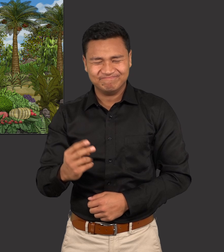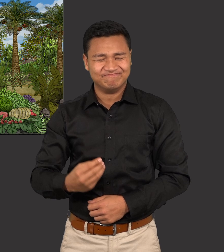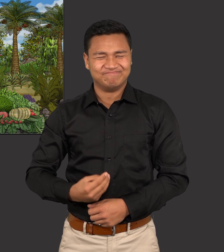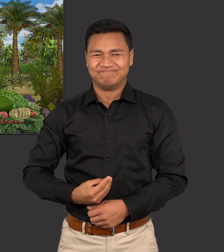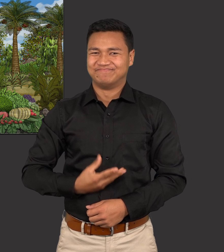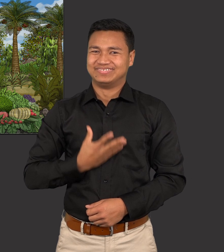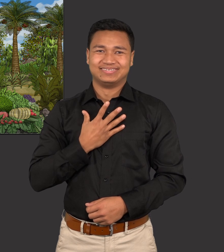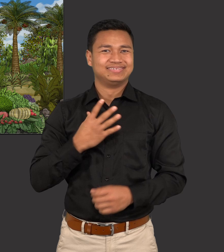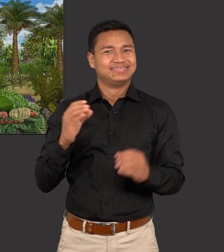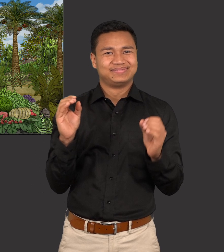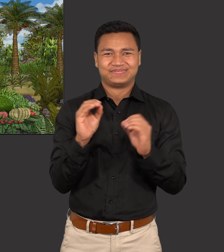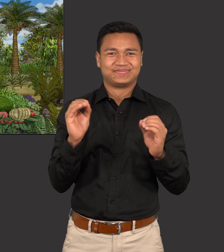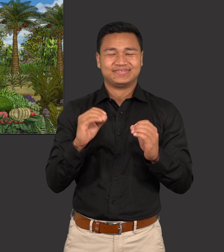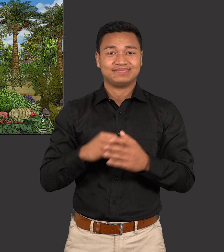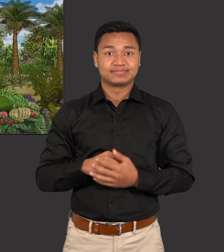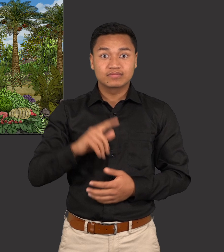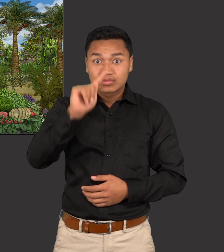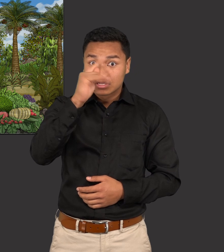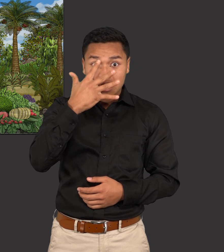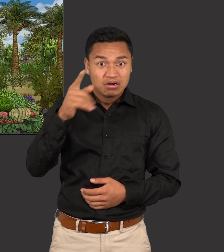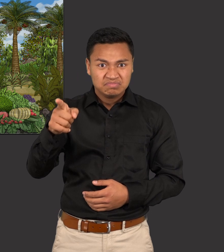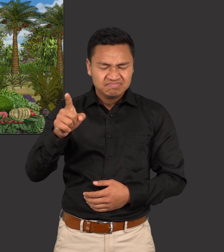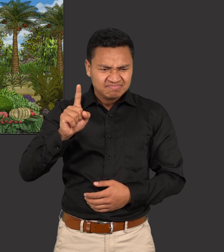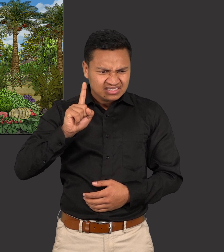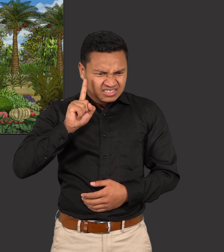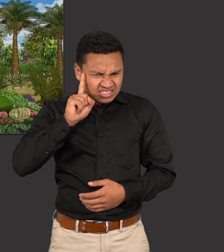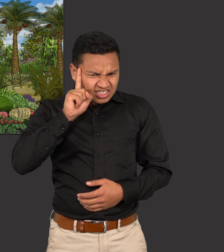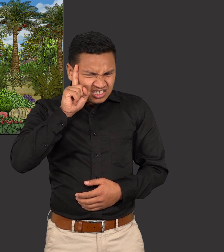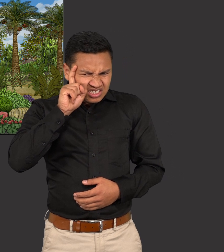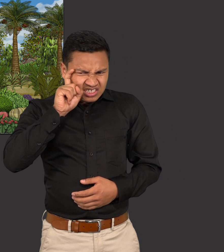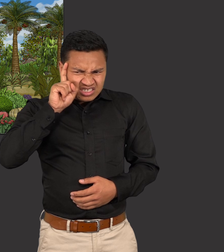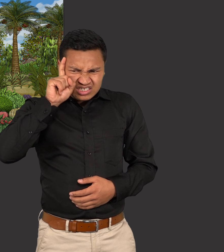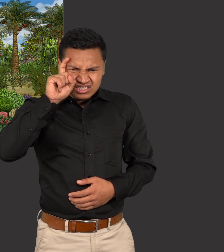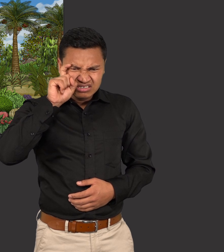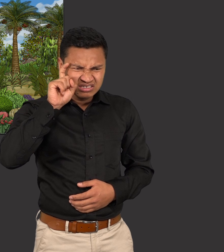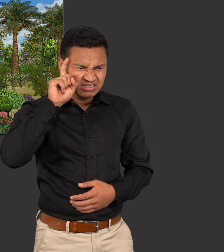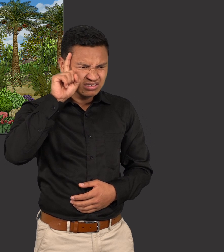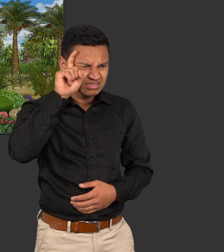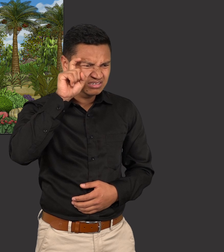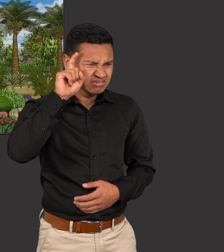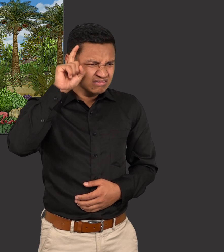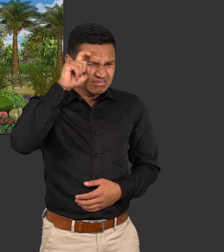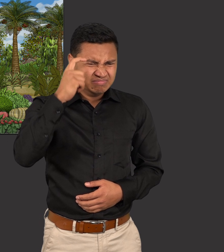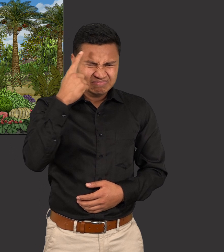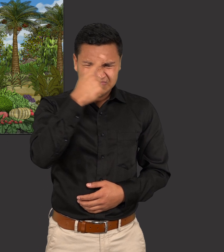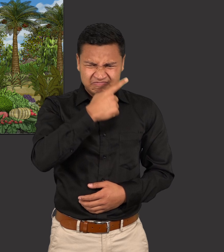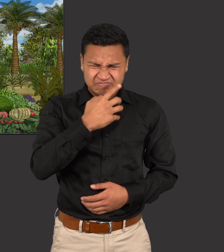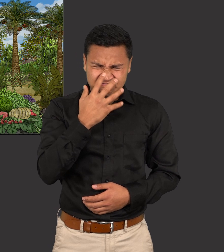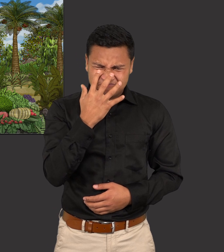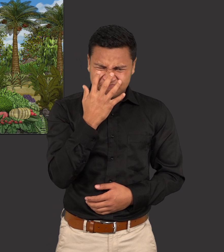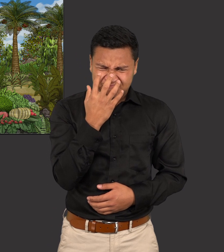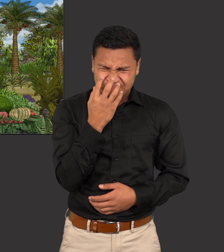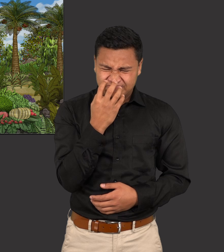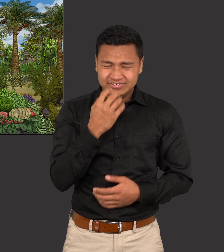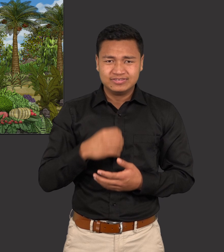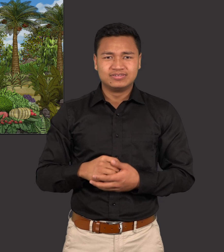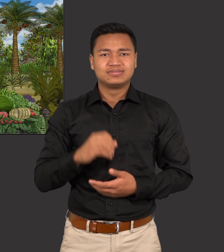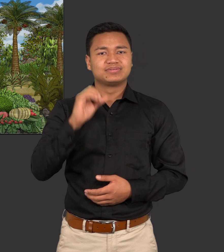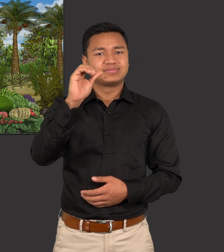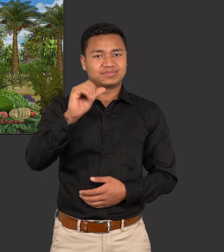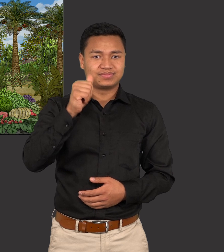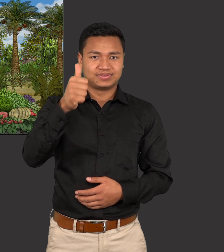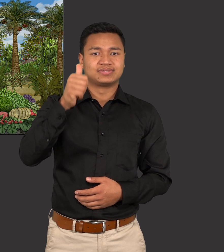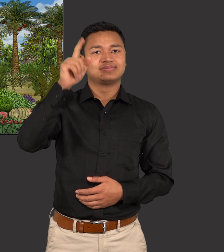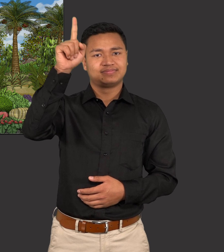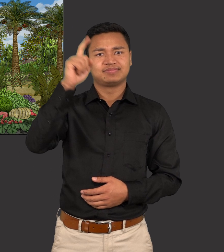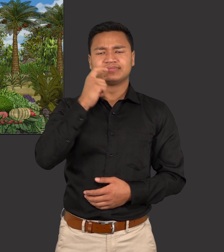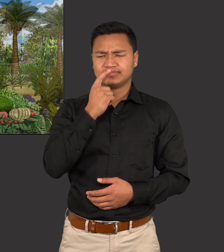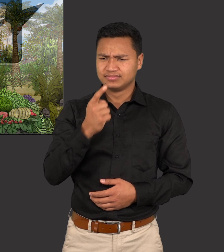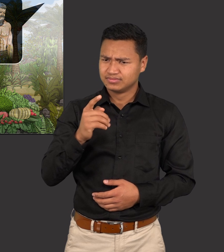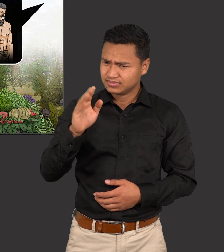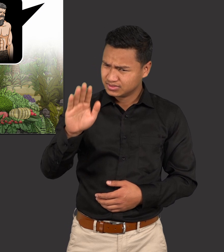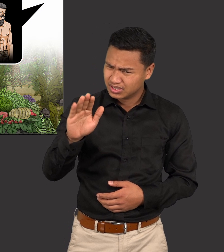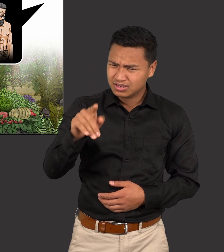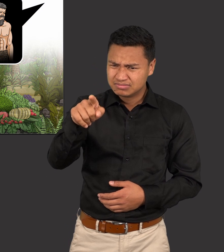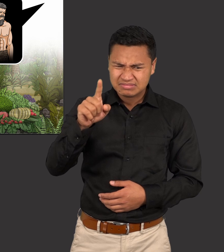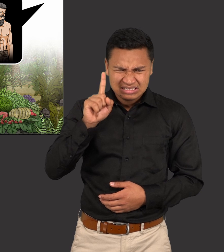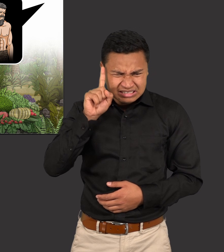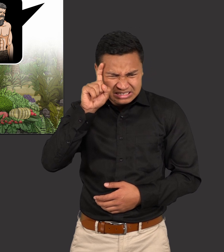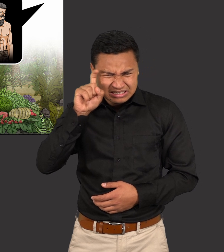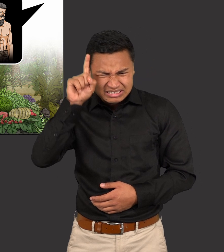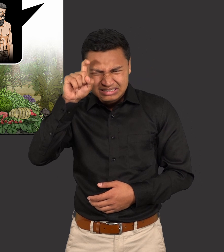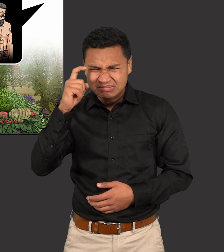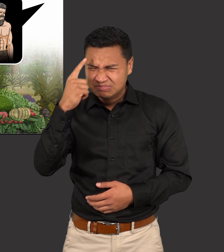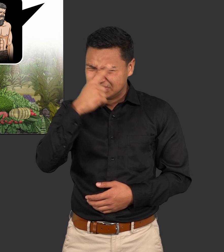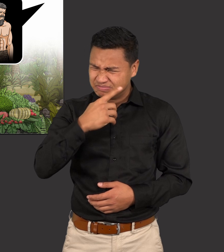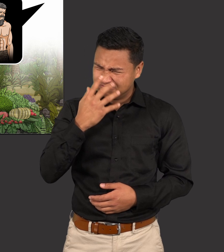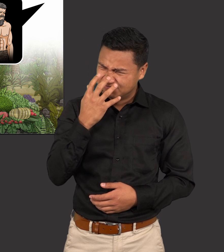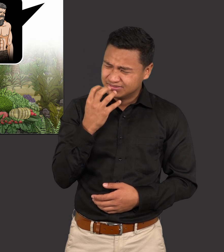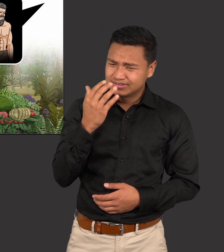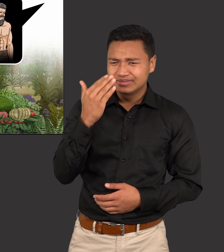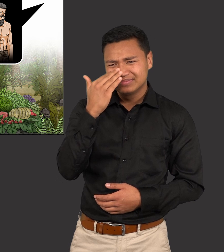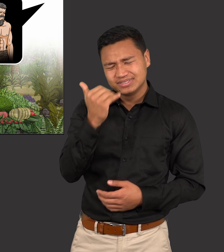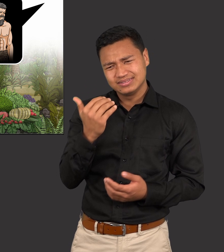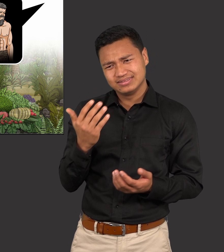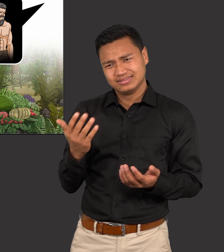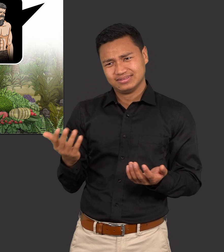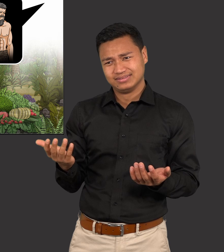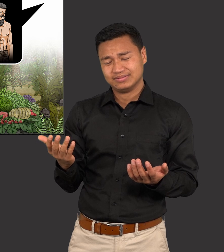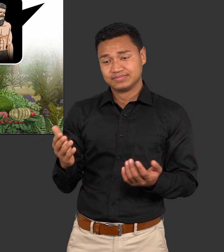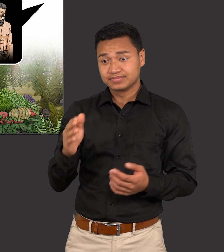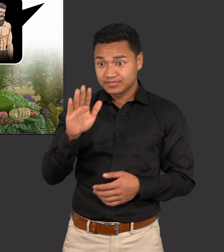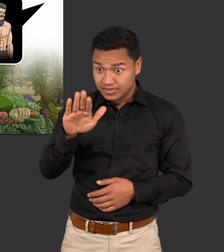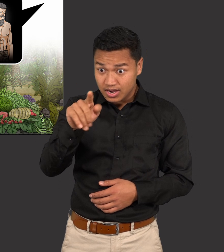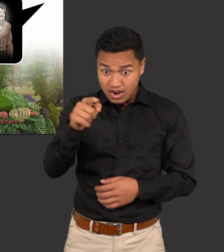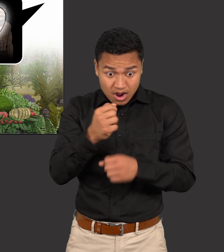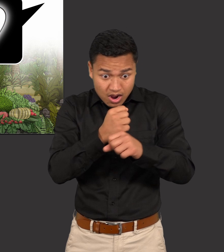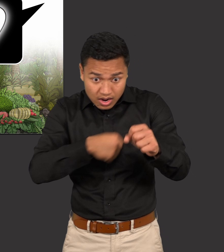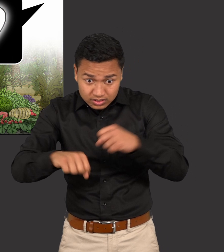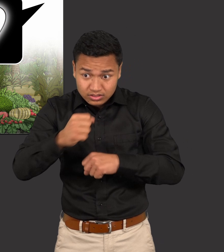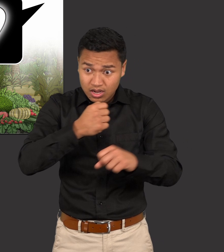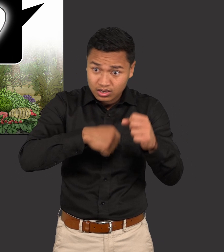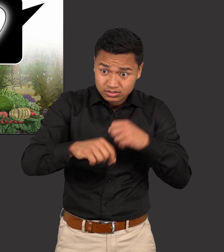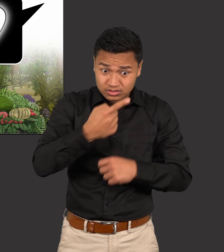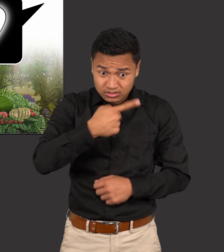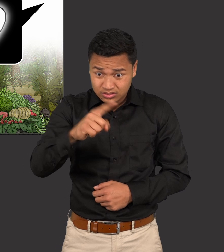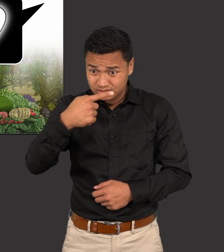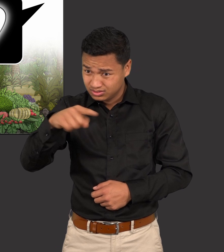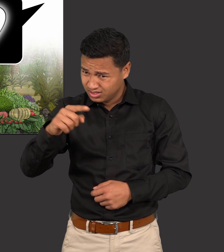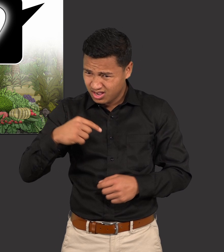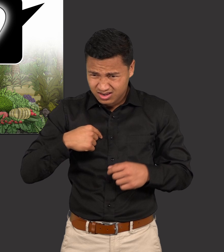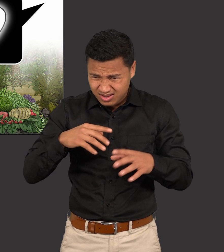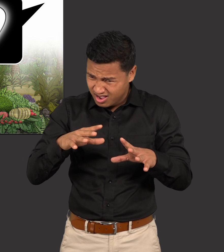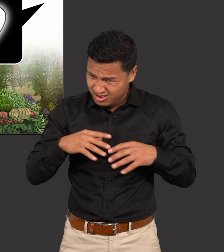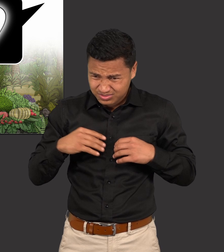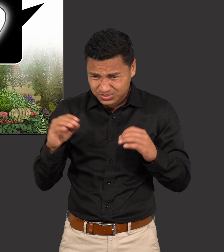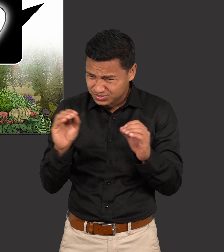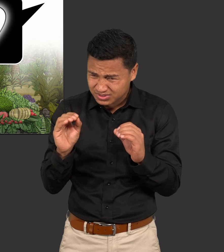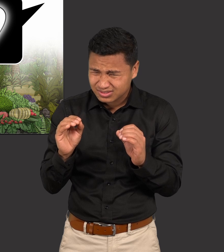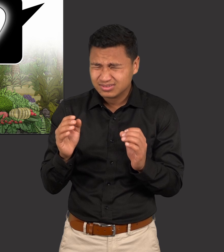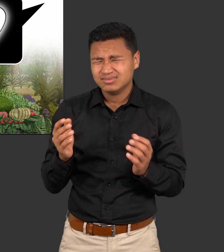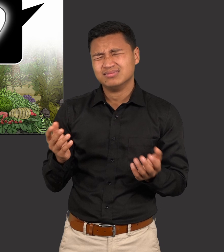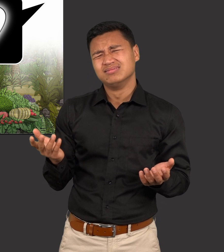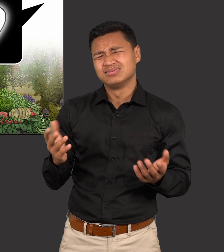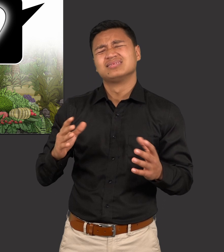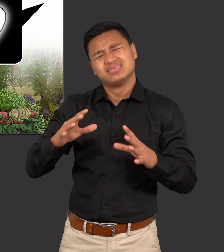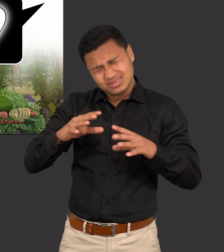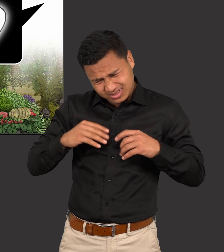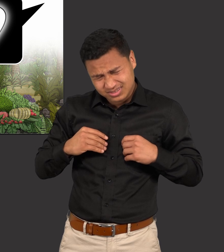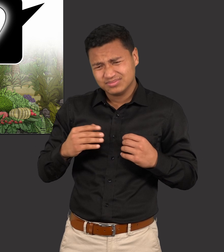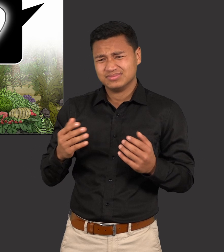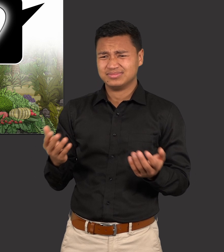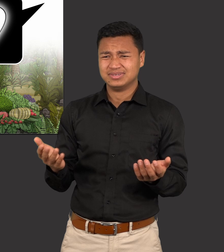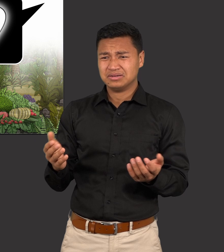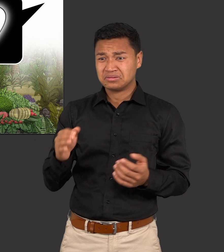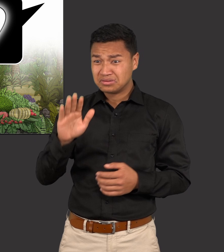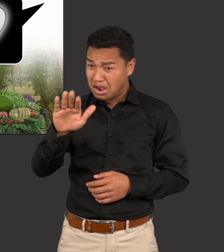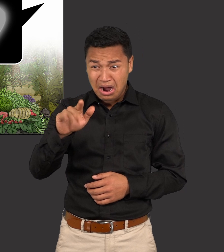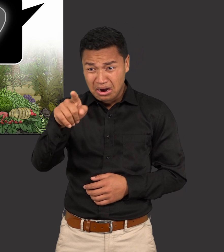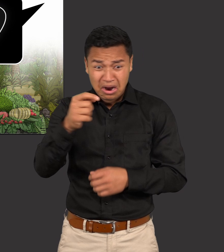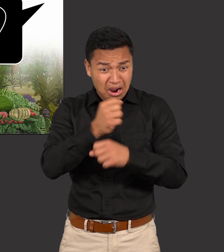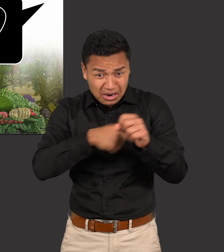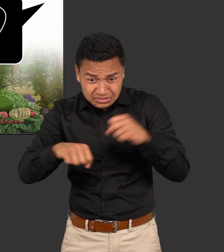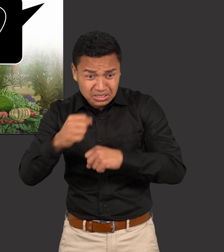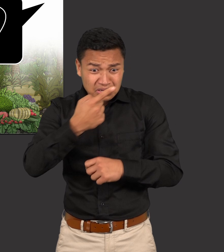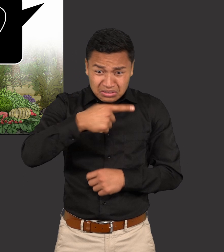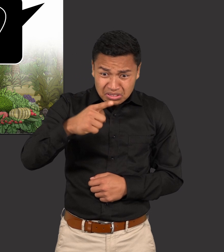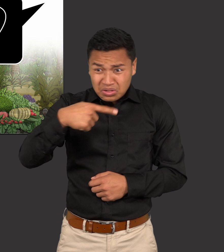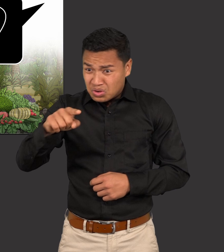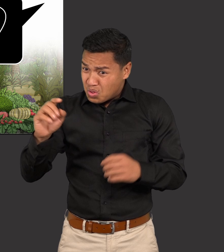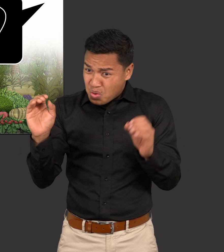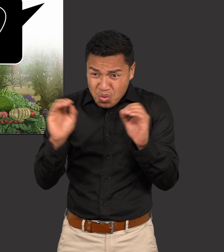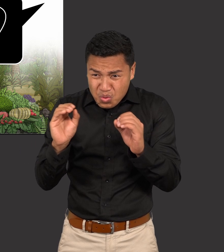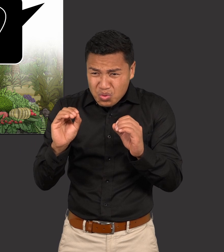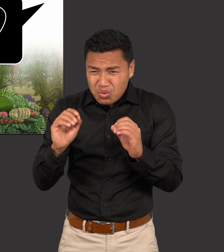So Cain became very angry, and his countenance fell. “Why are you angry,” said the LORD to Cain, “and why has your countenance fallen? If you do what is right, will you not be accepted?